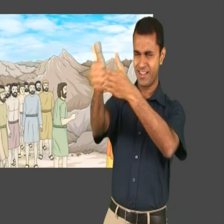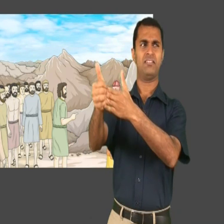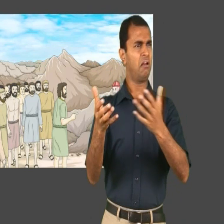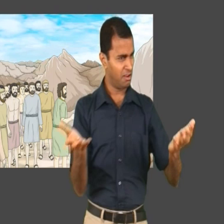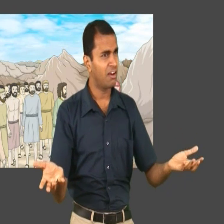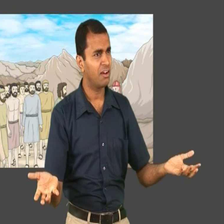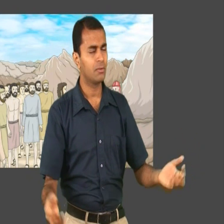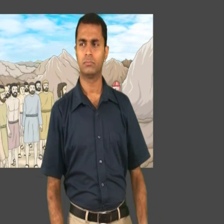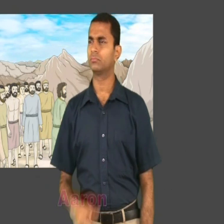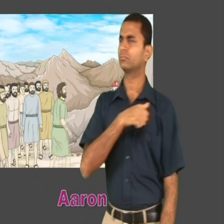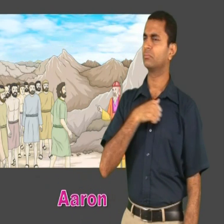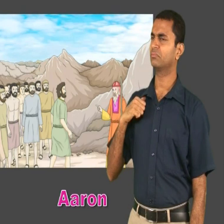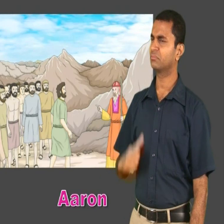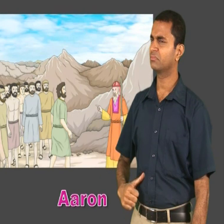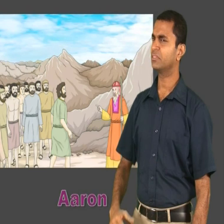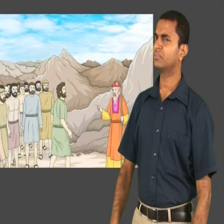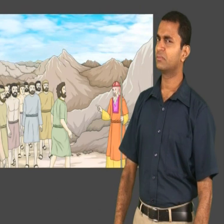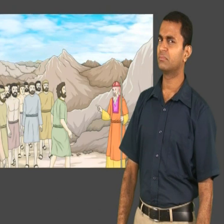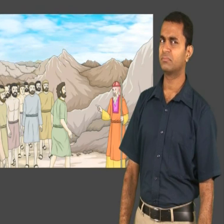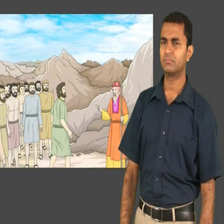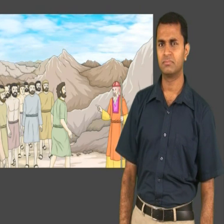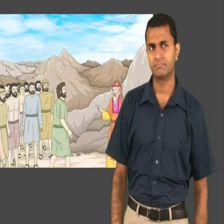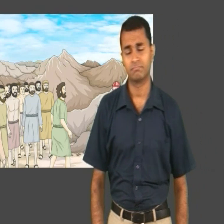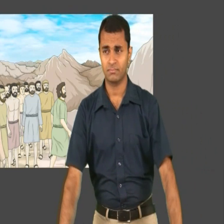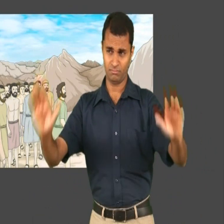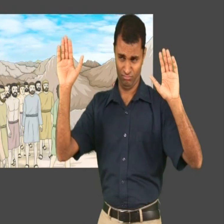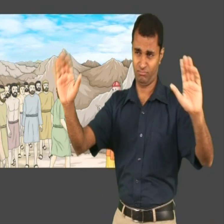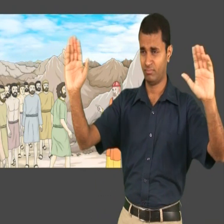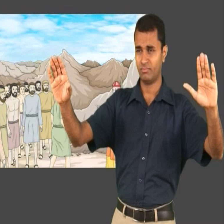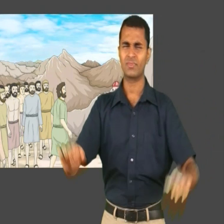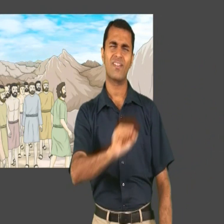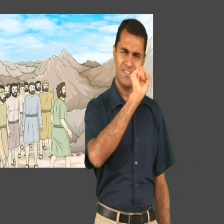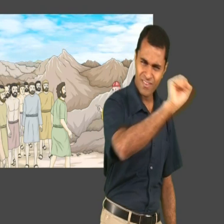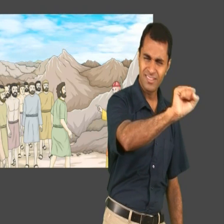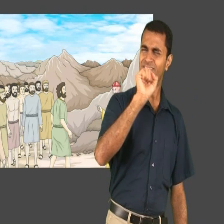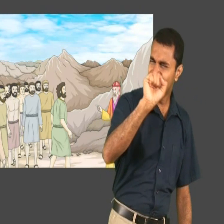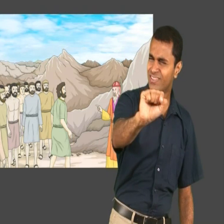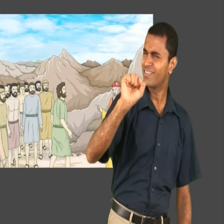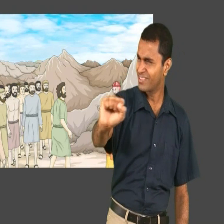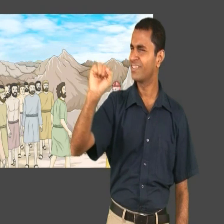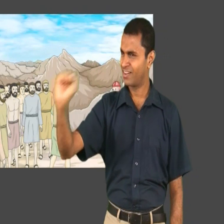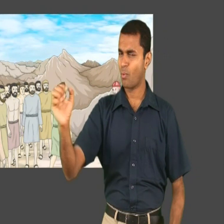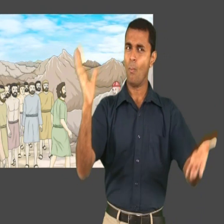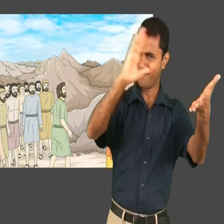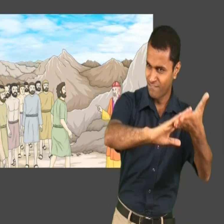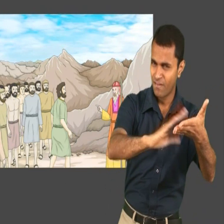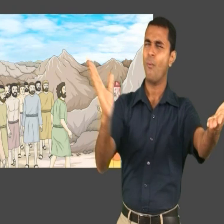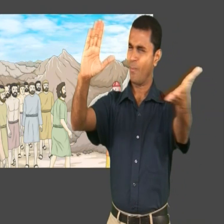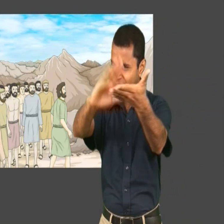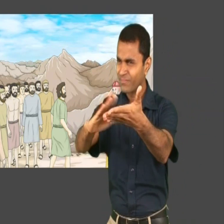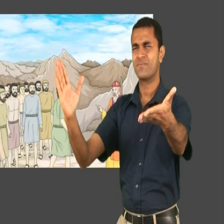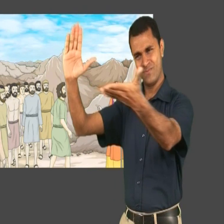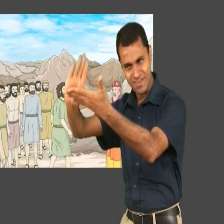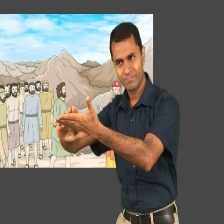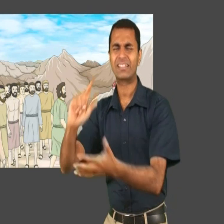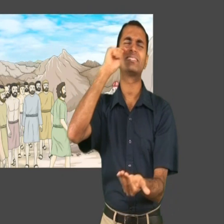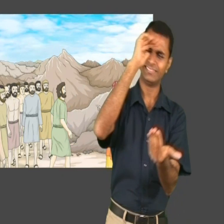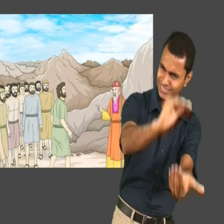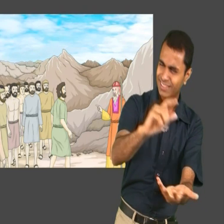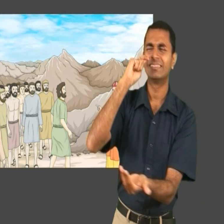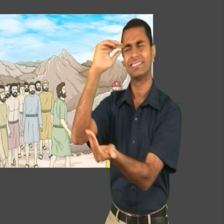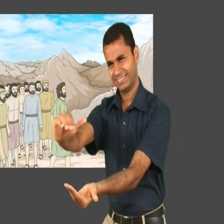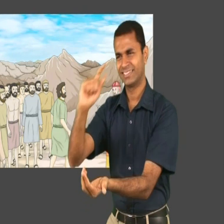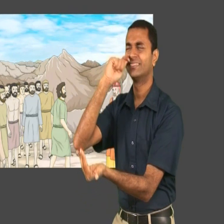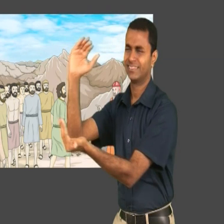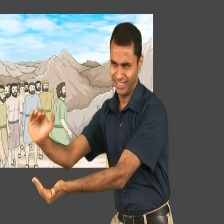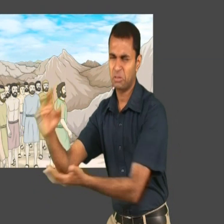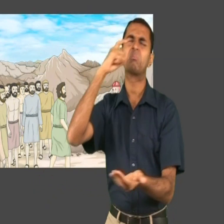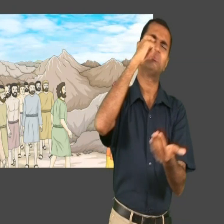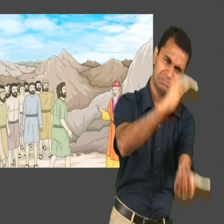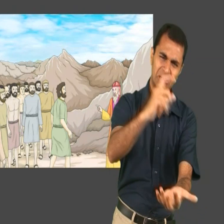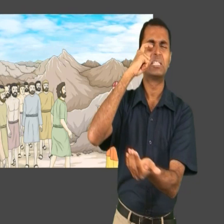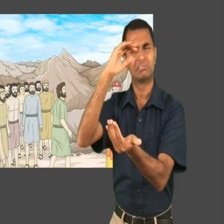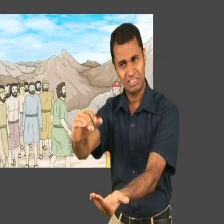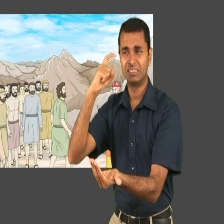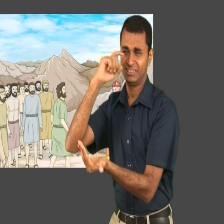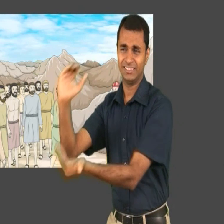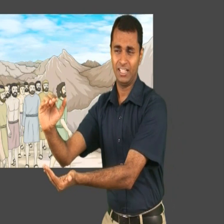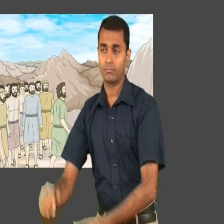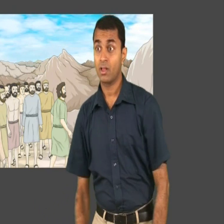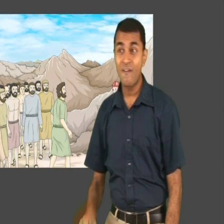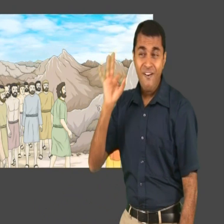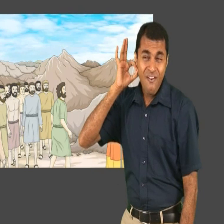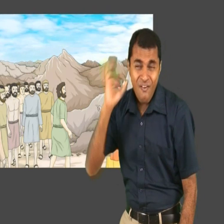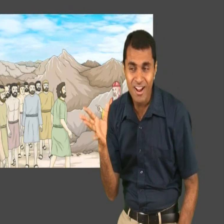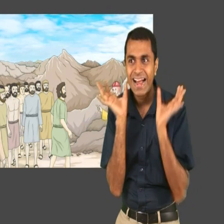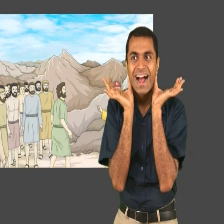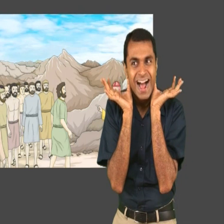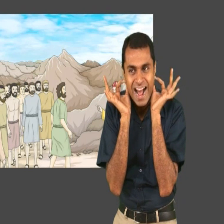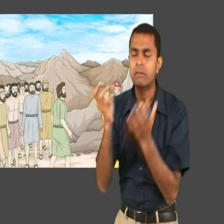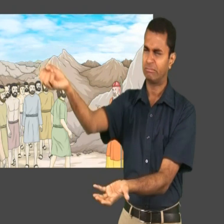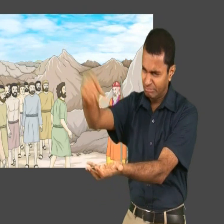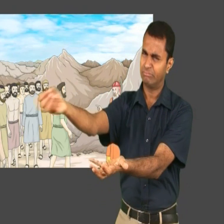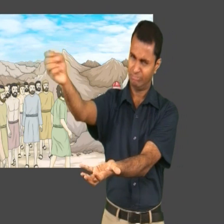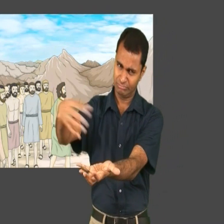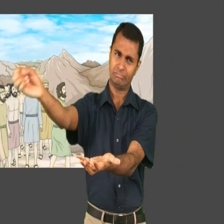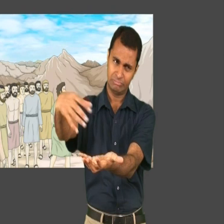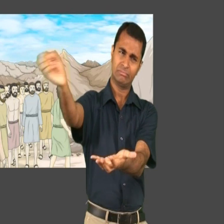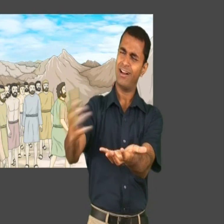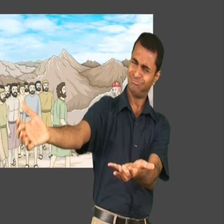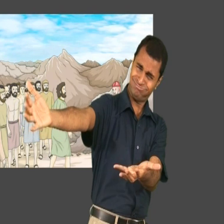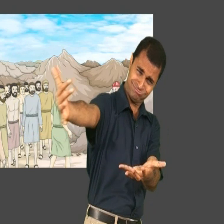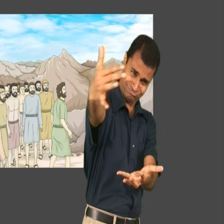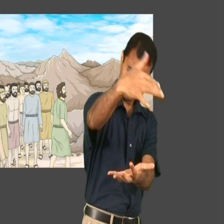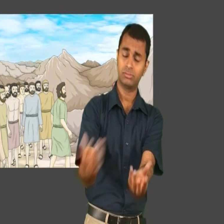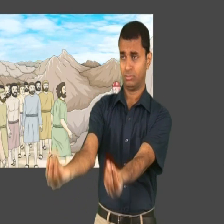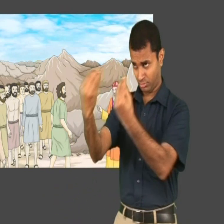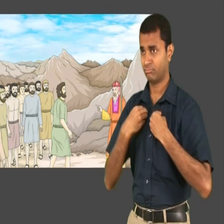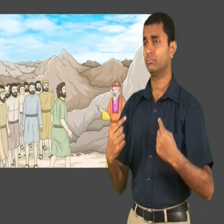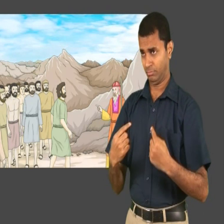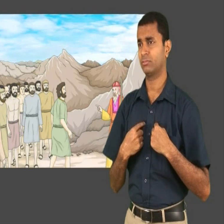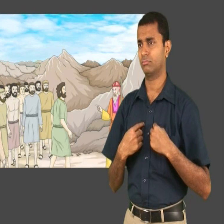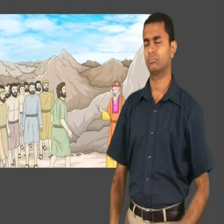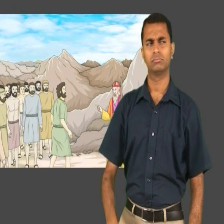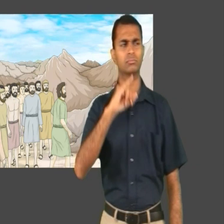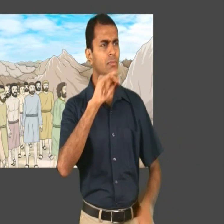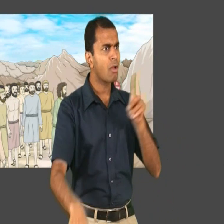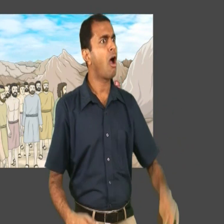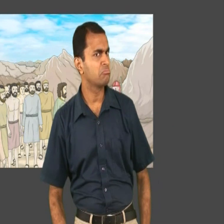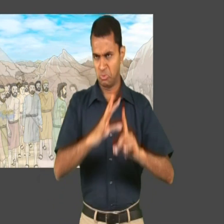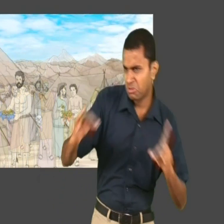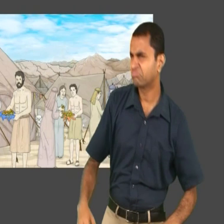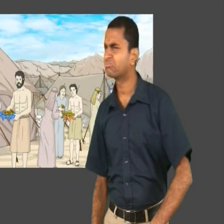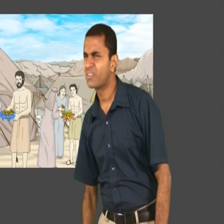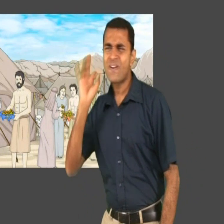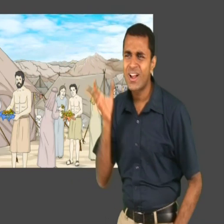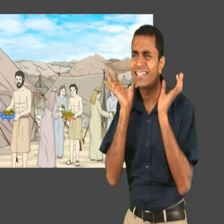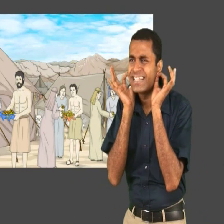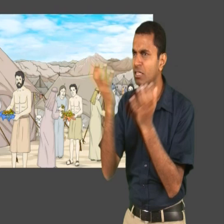So Aaron told them, “Take off the gold earrings that are on your wives and sons and daughters, and bring them to me.”